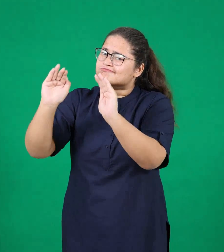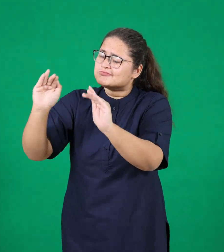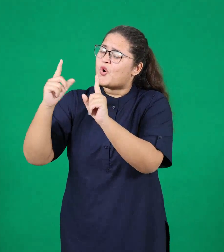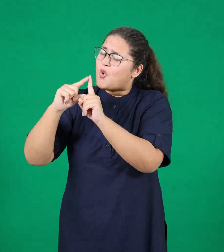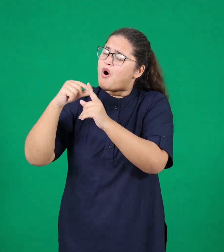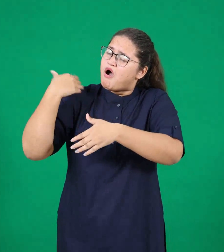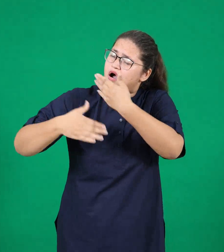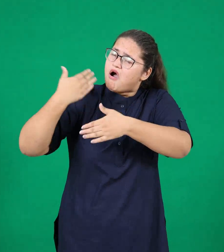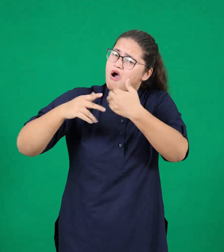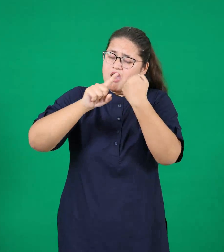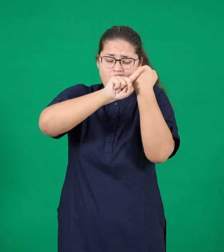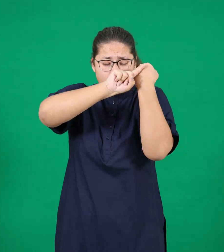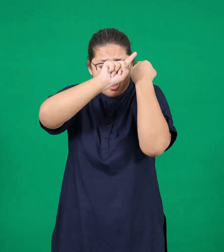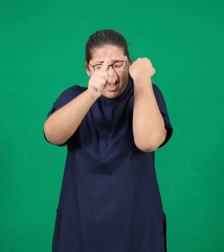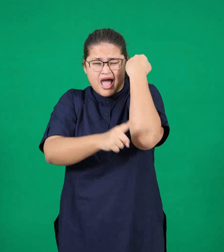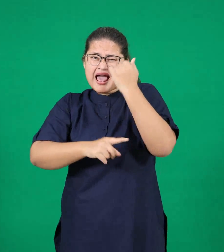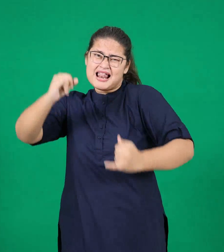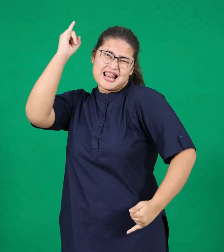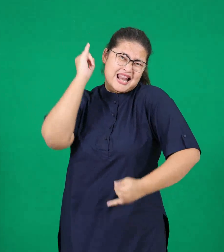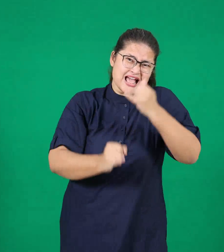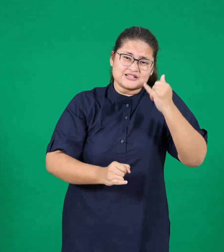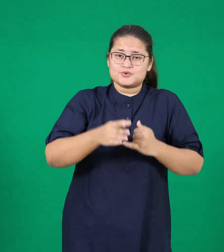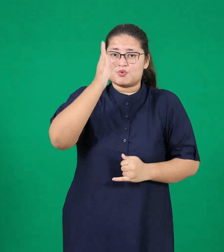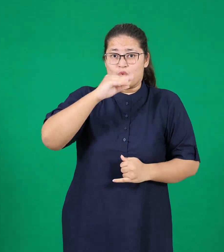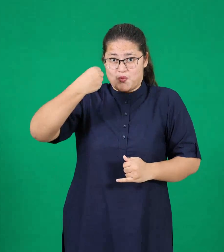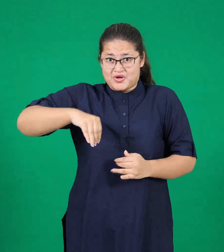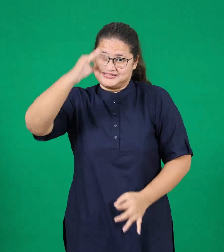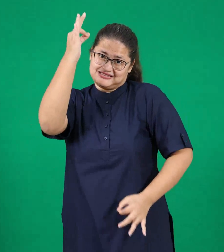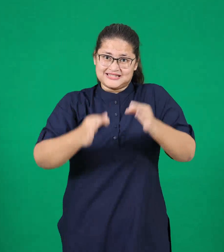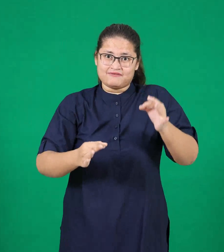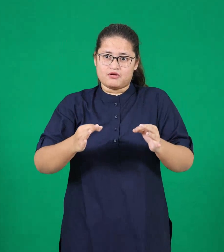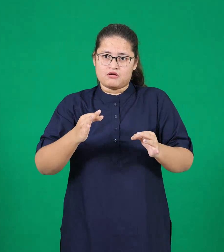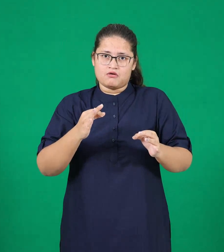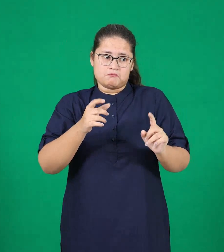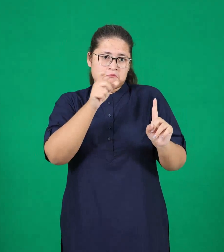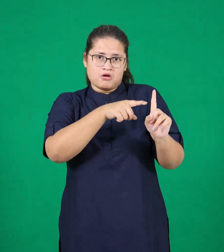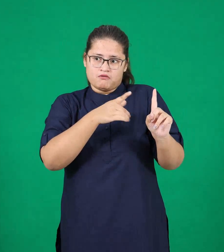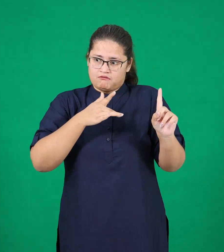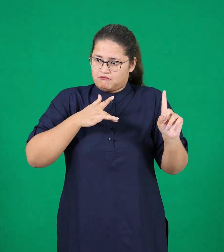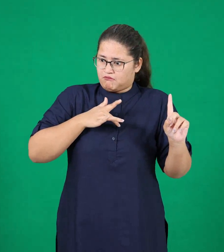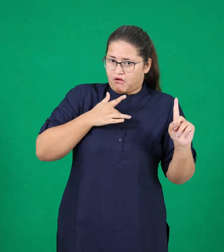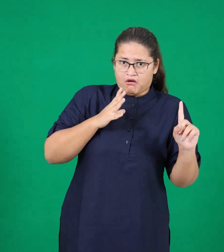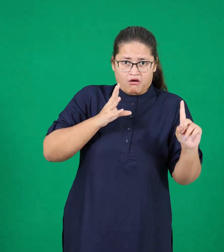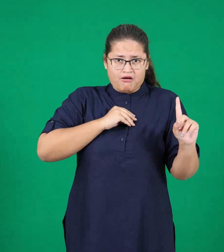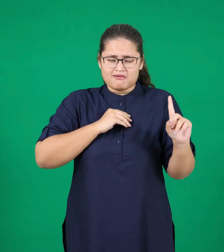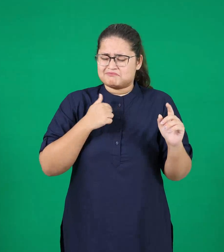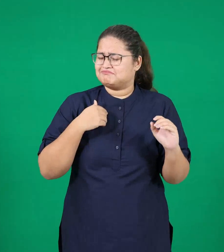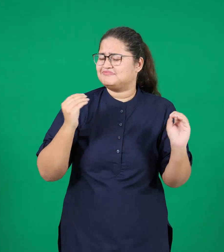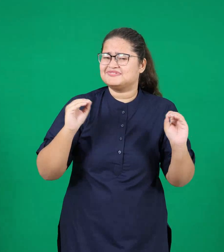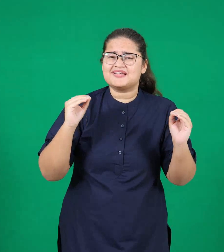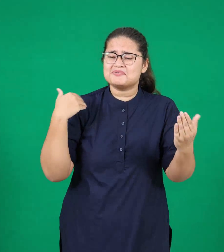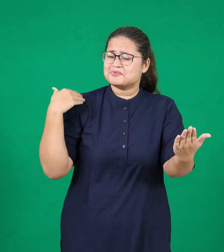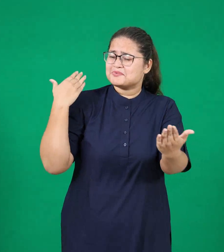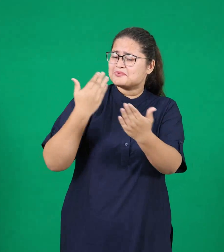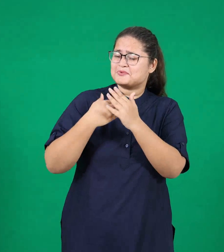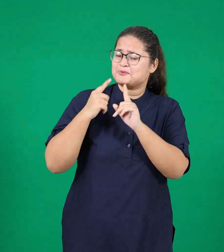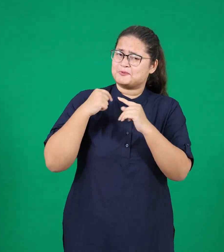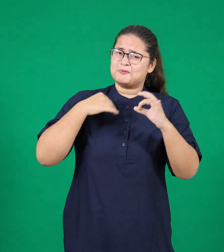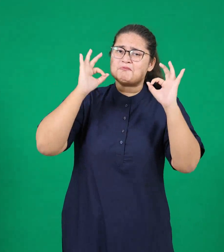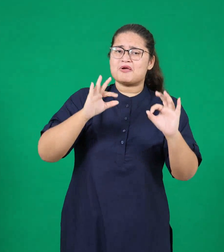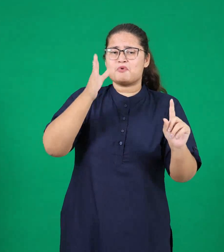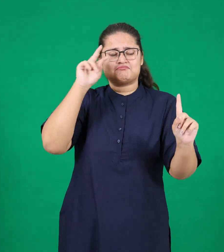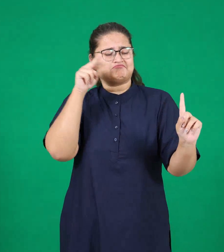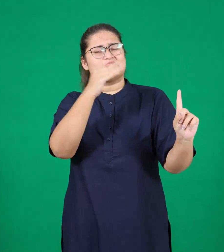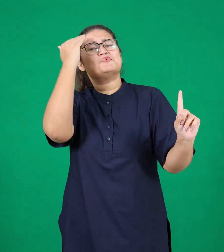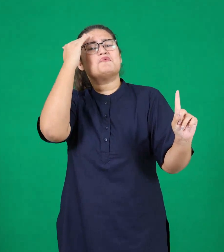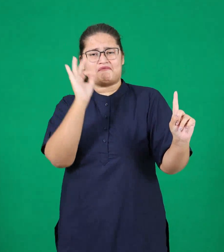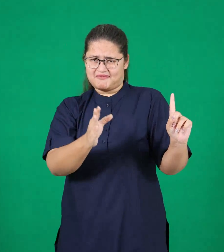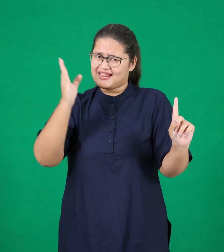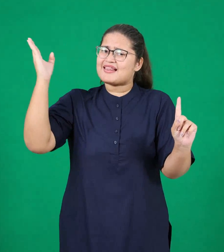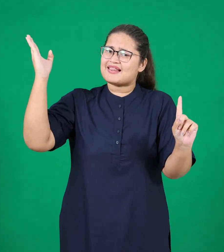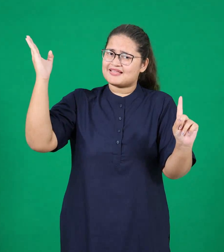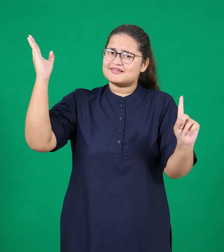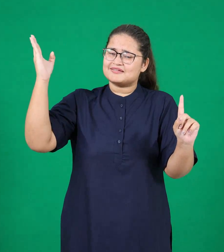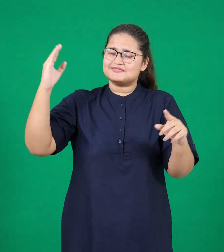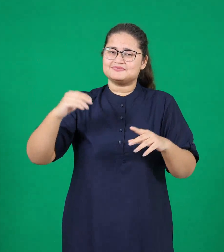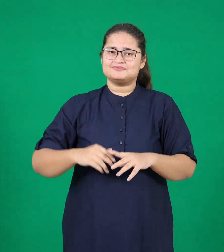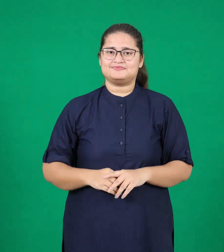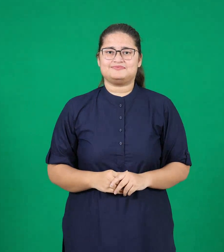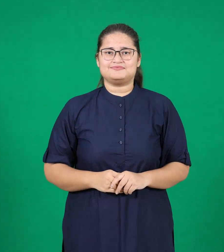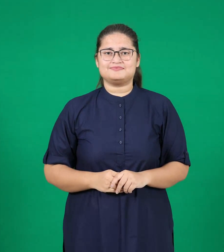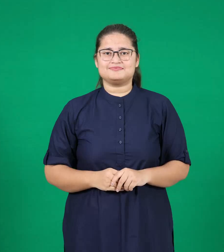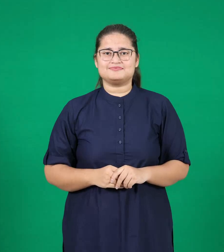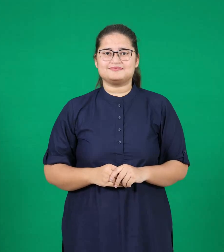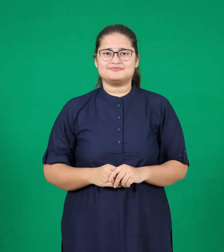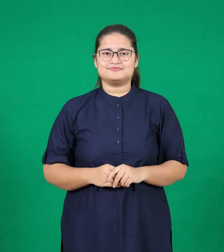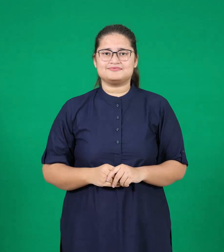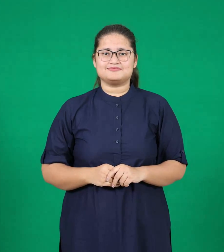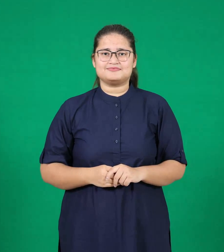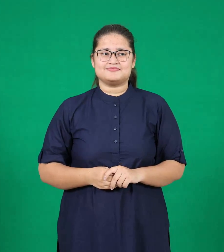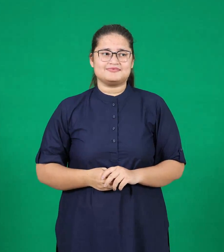Mercy triumphs over judgment.